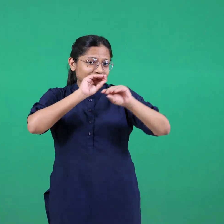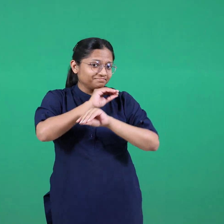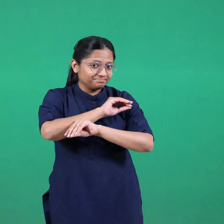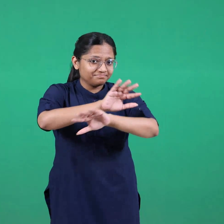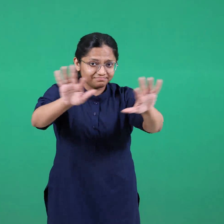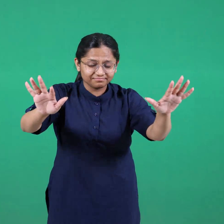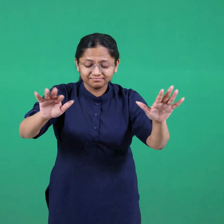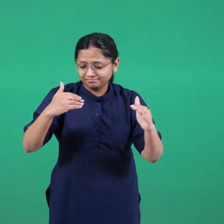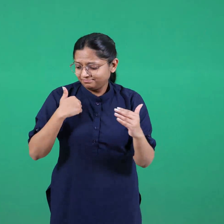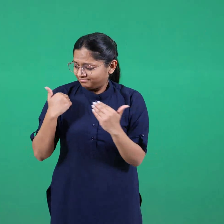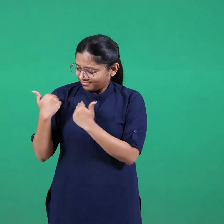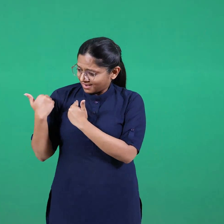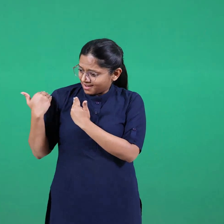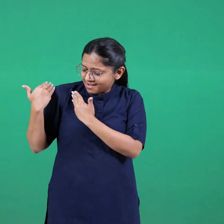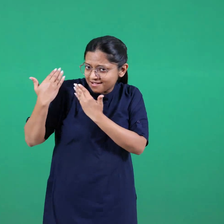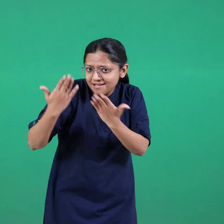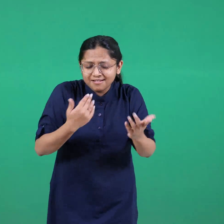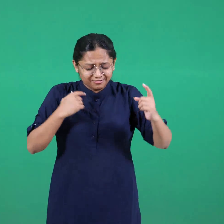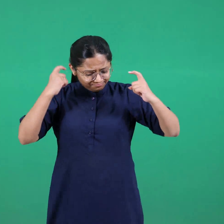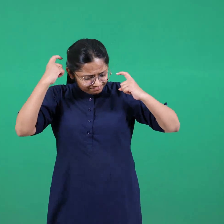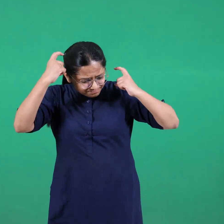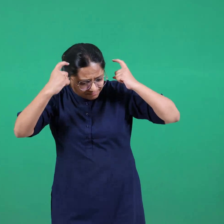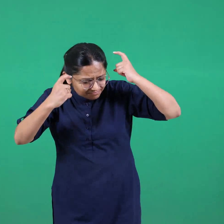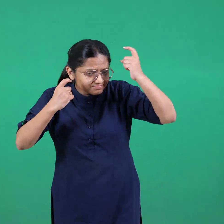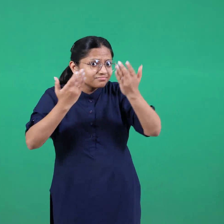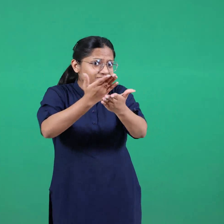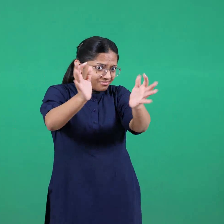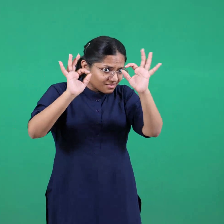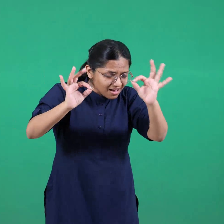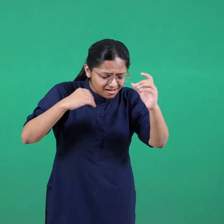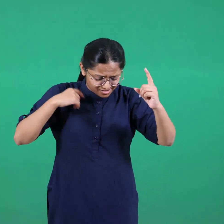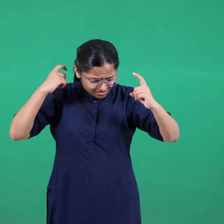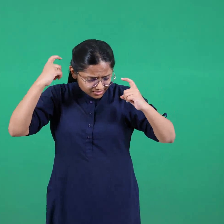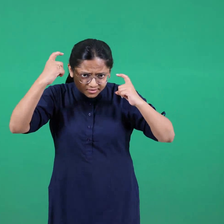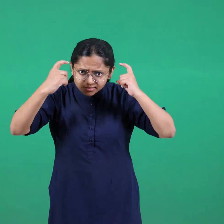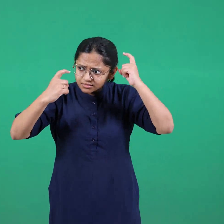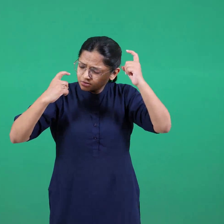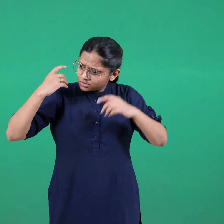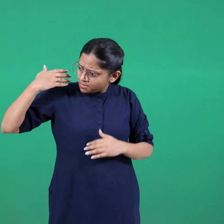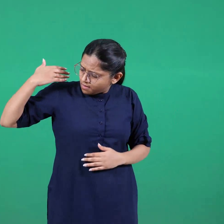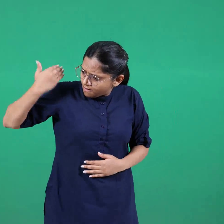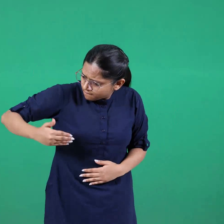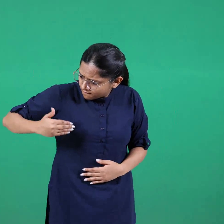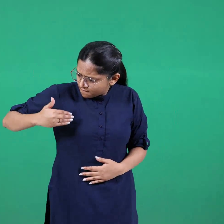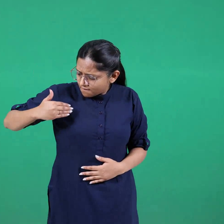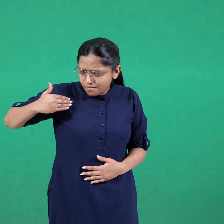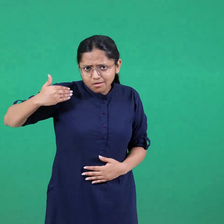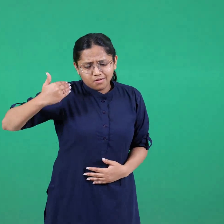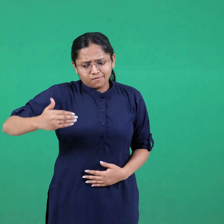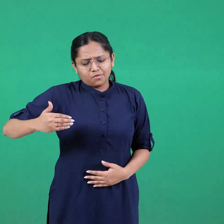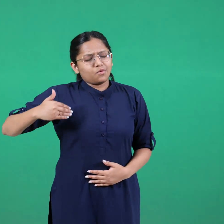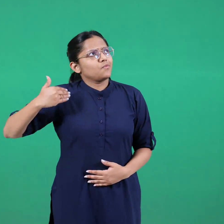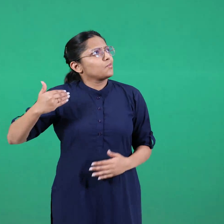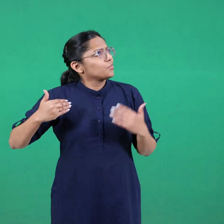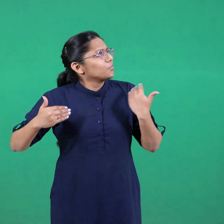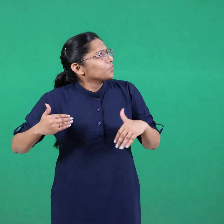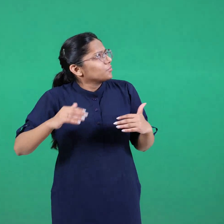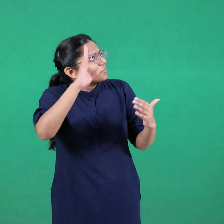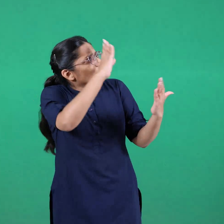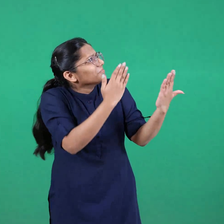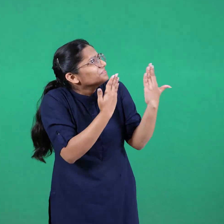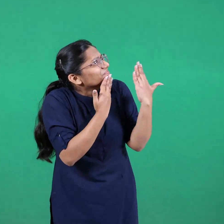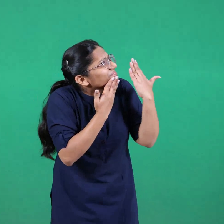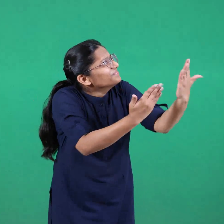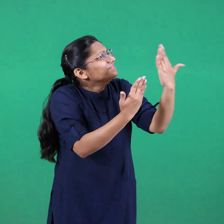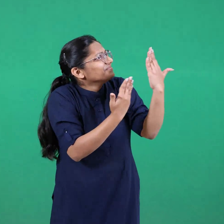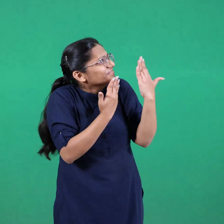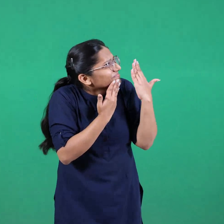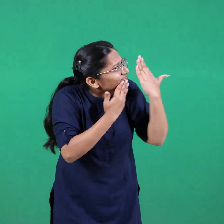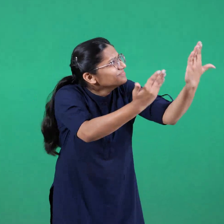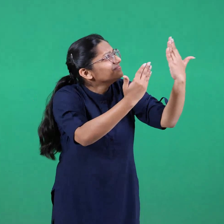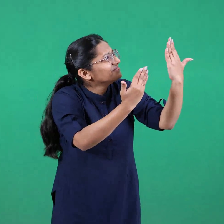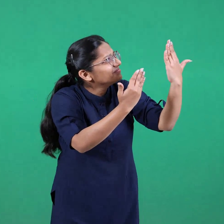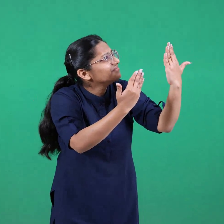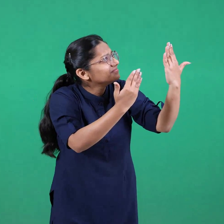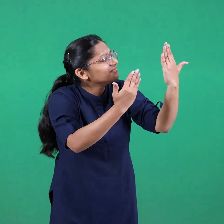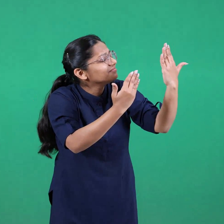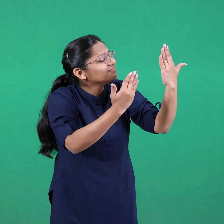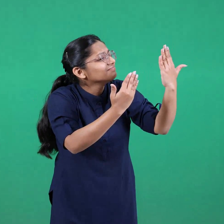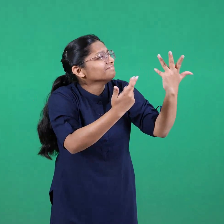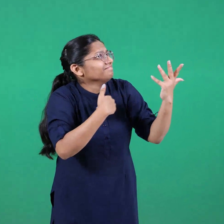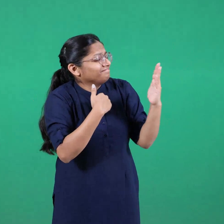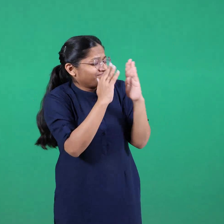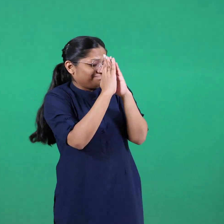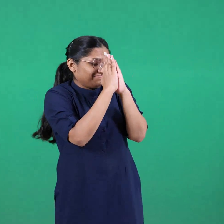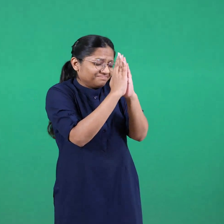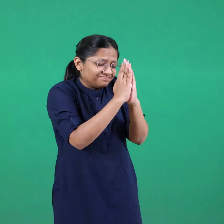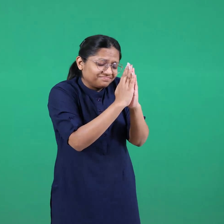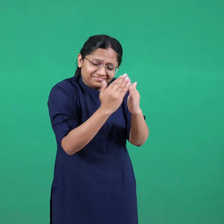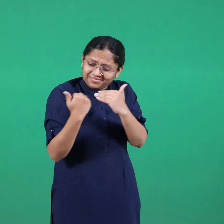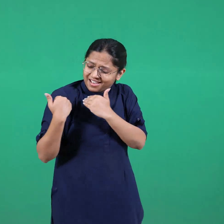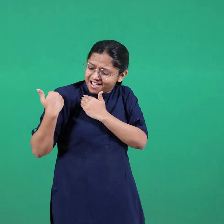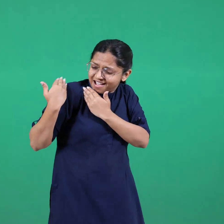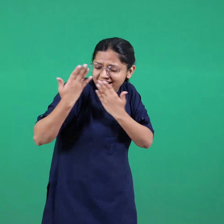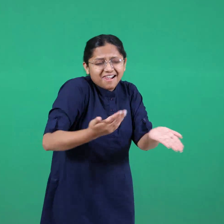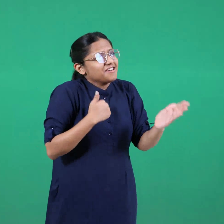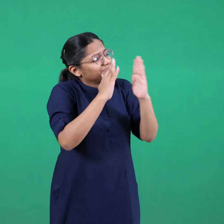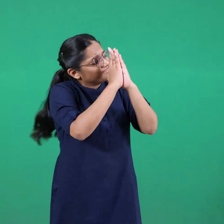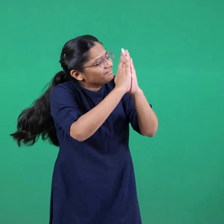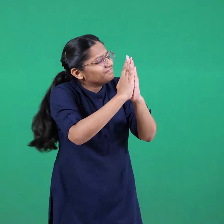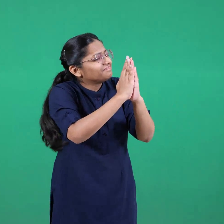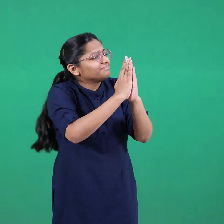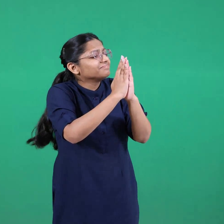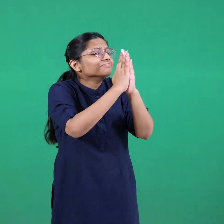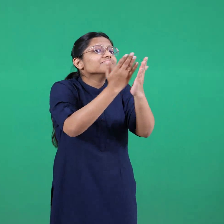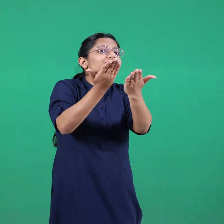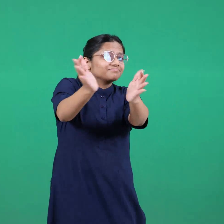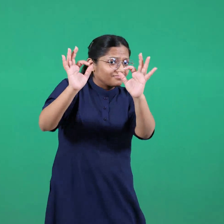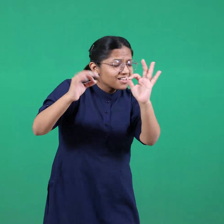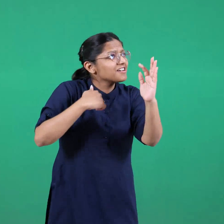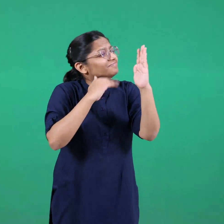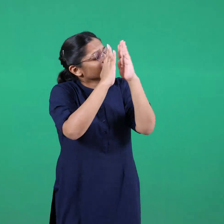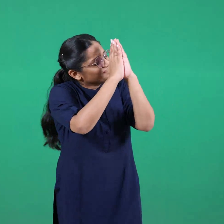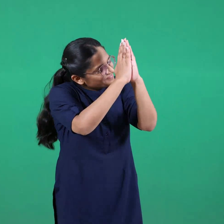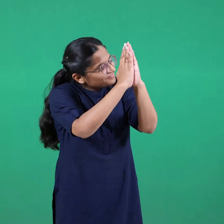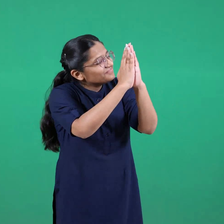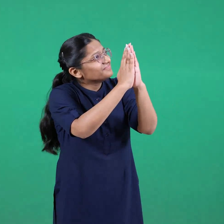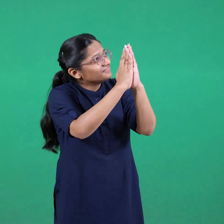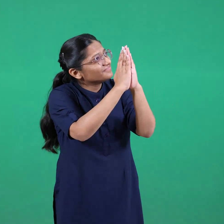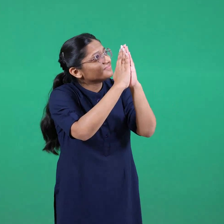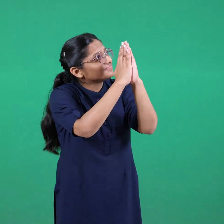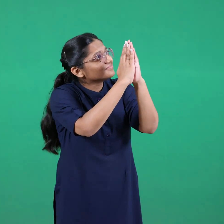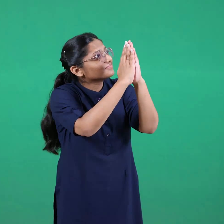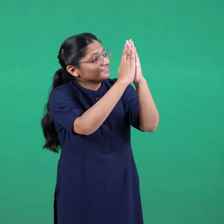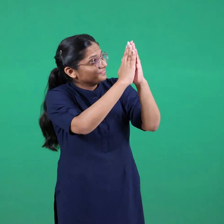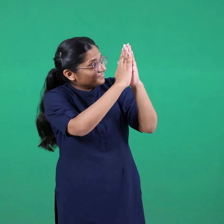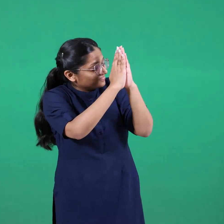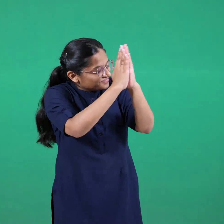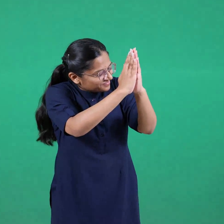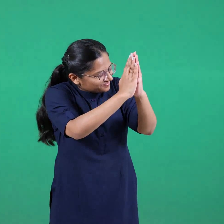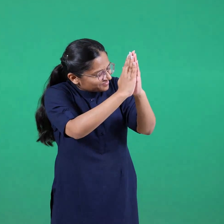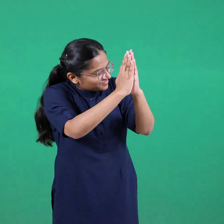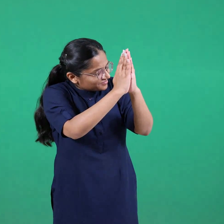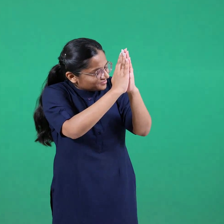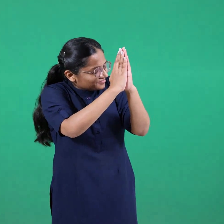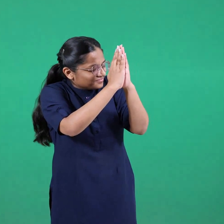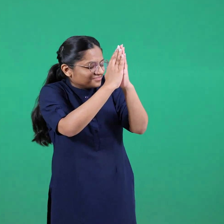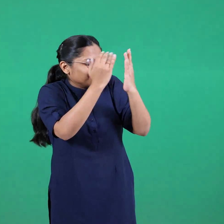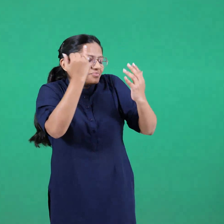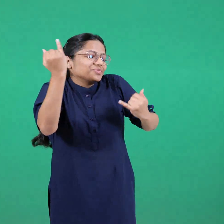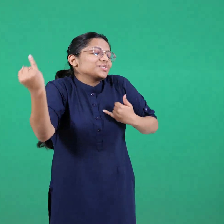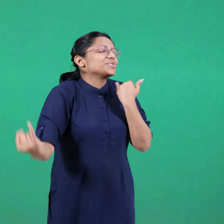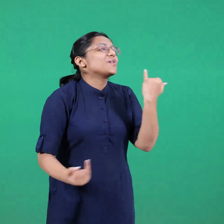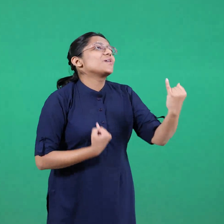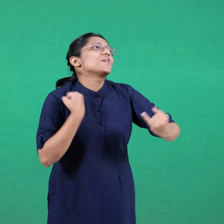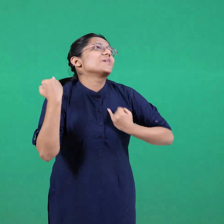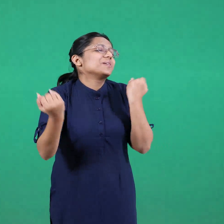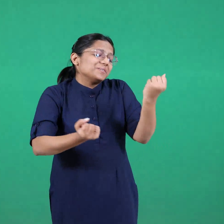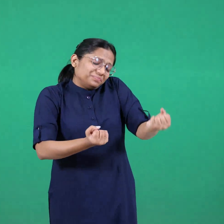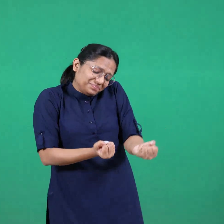I thank my God every time I remember you.